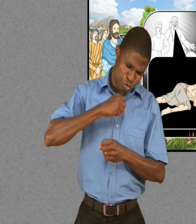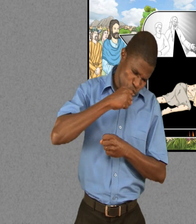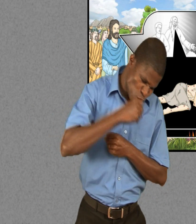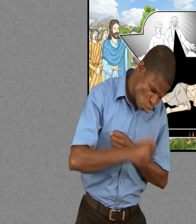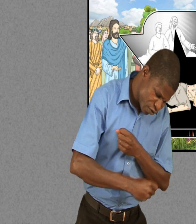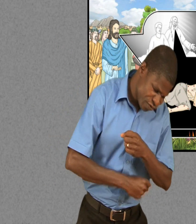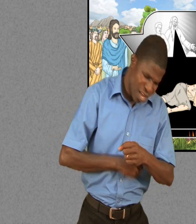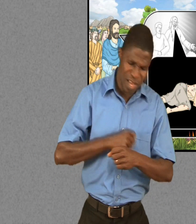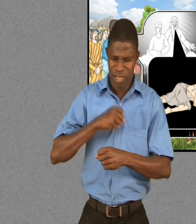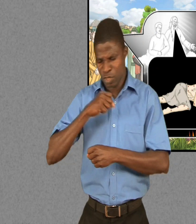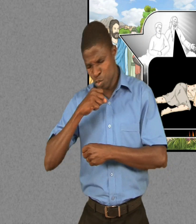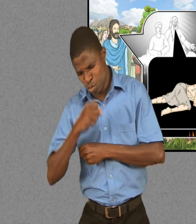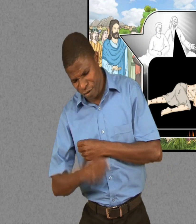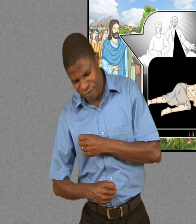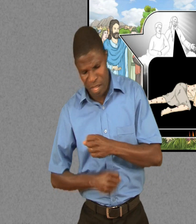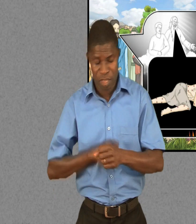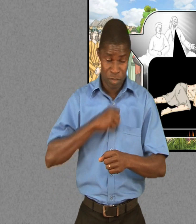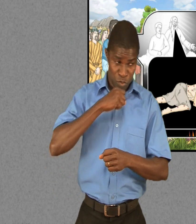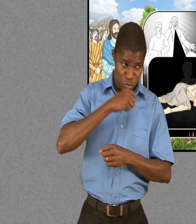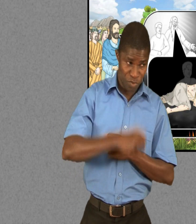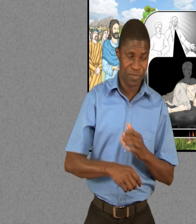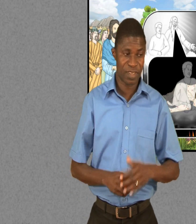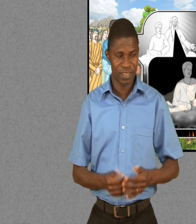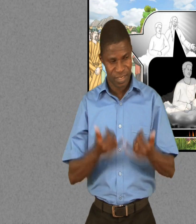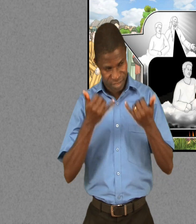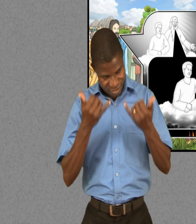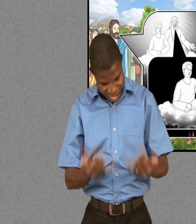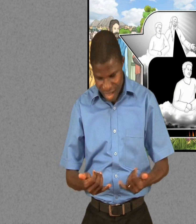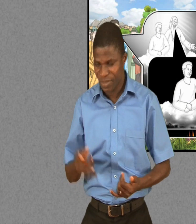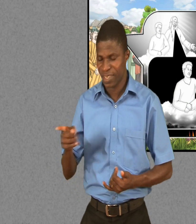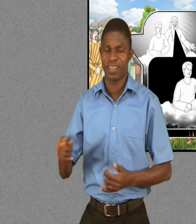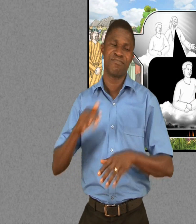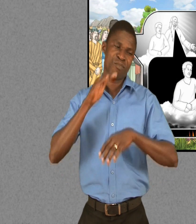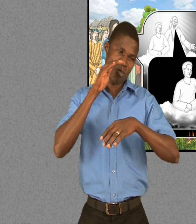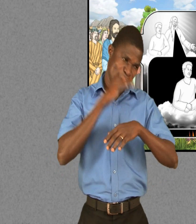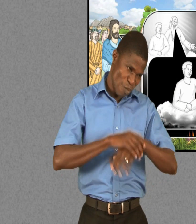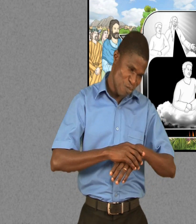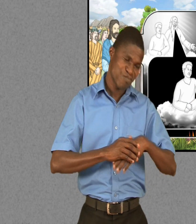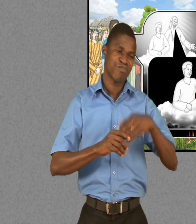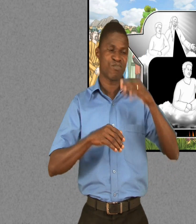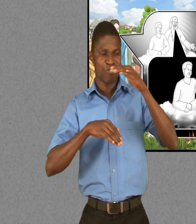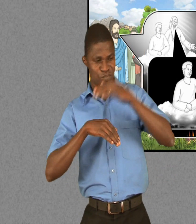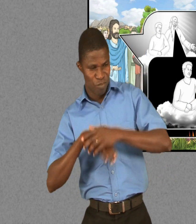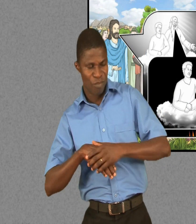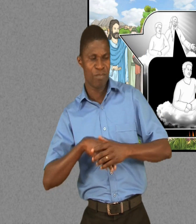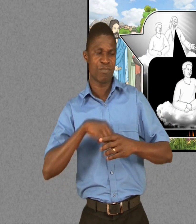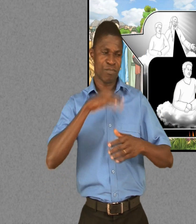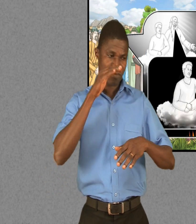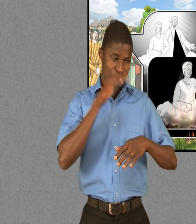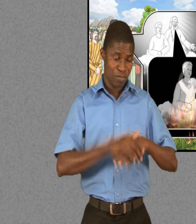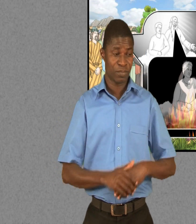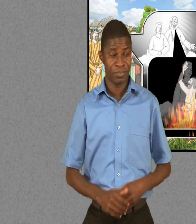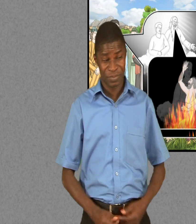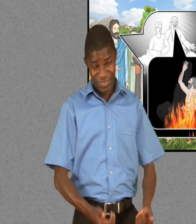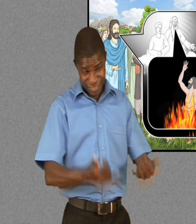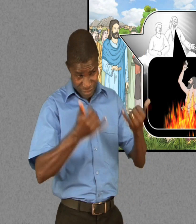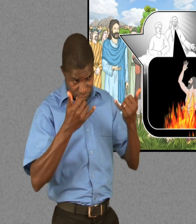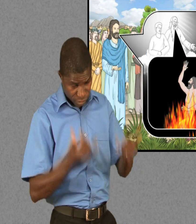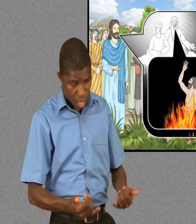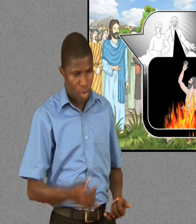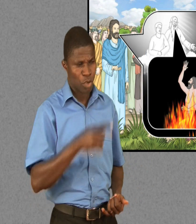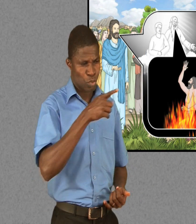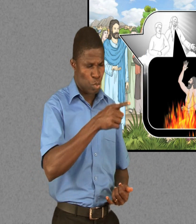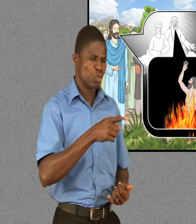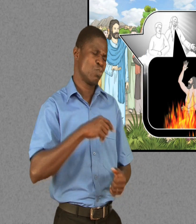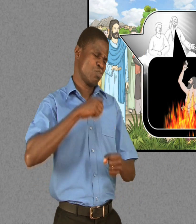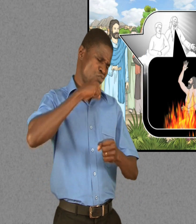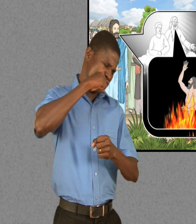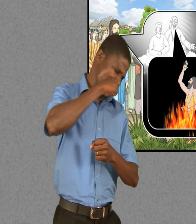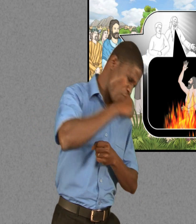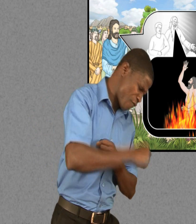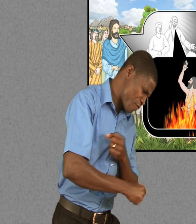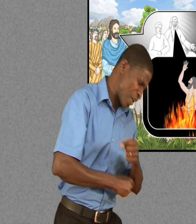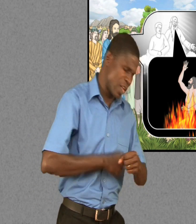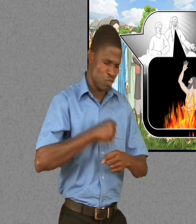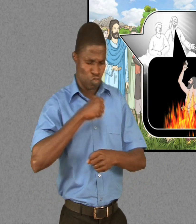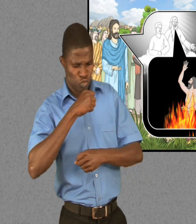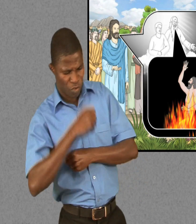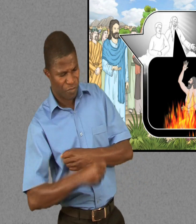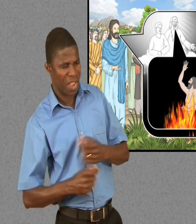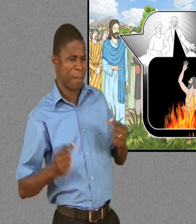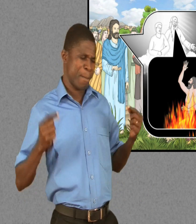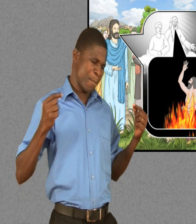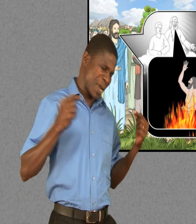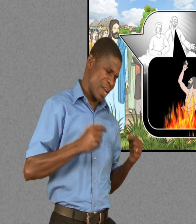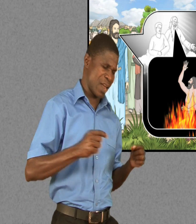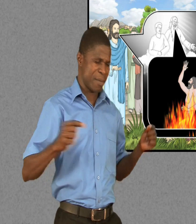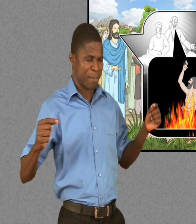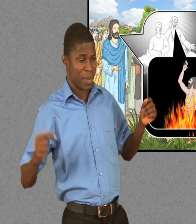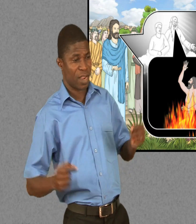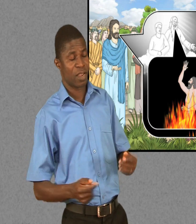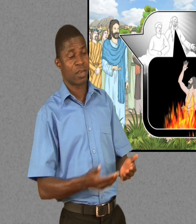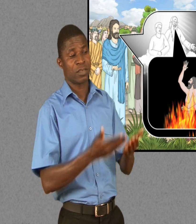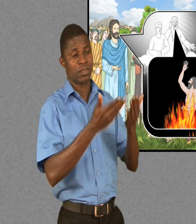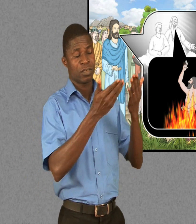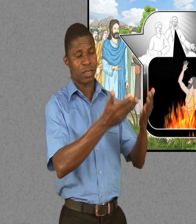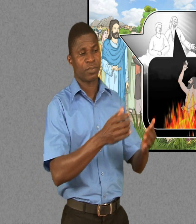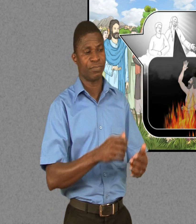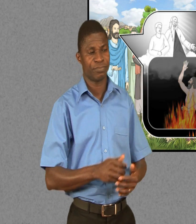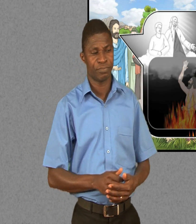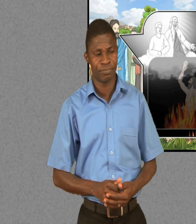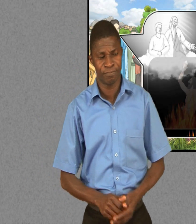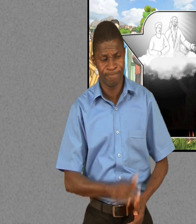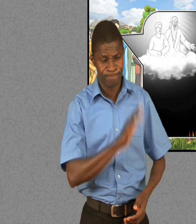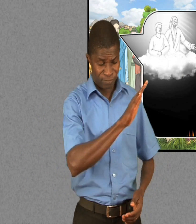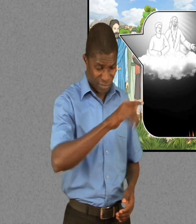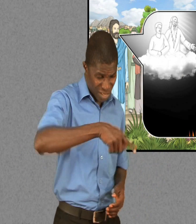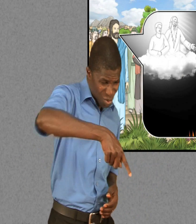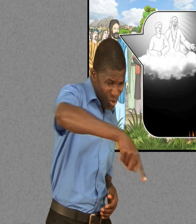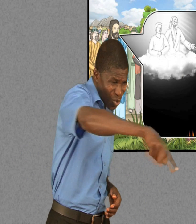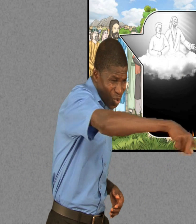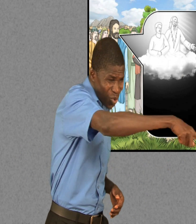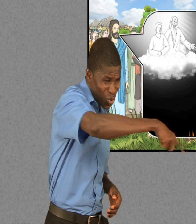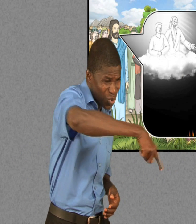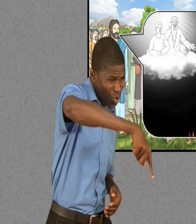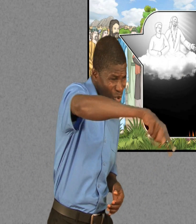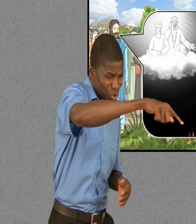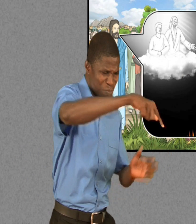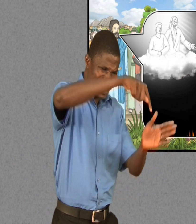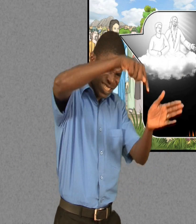But now he is comforted here, while you are in agony.